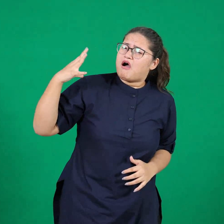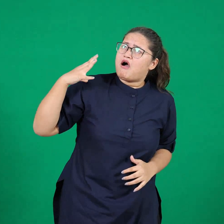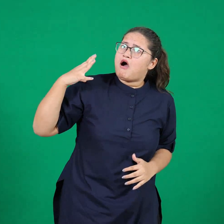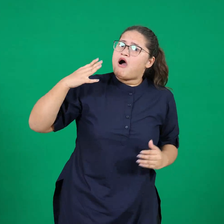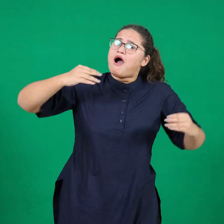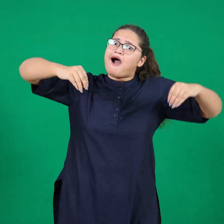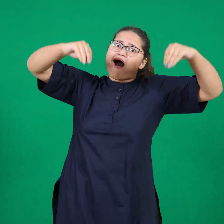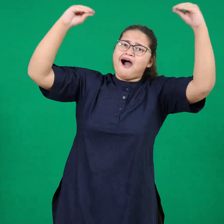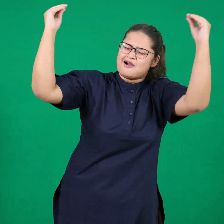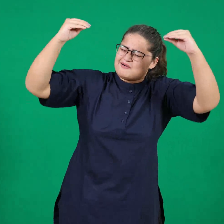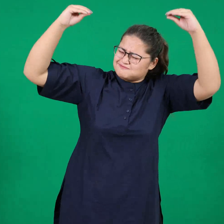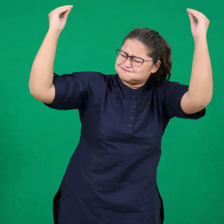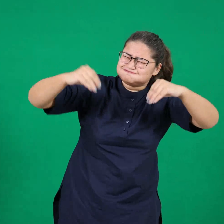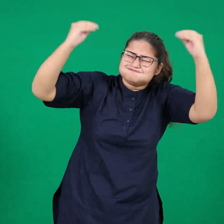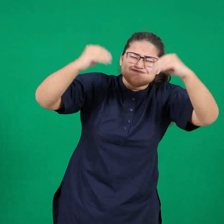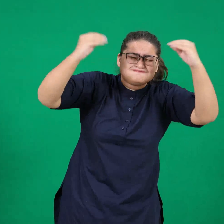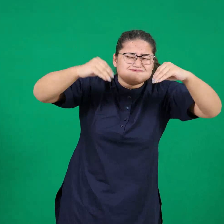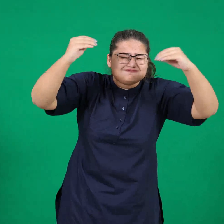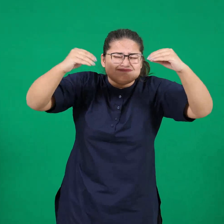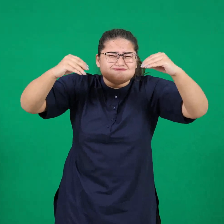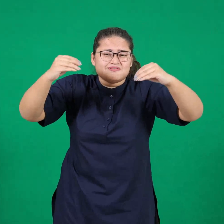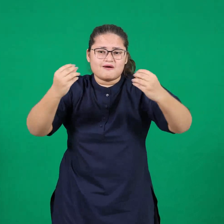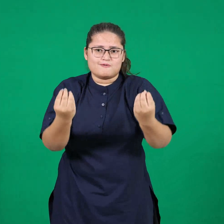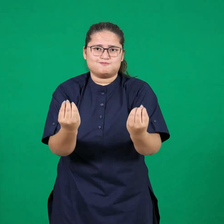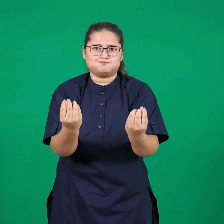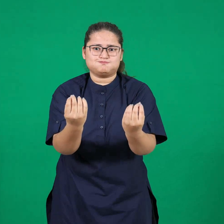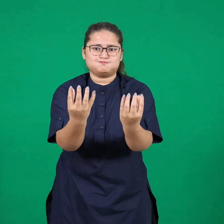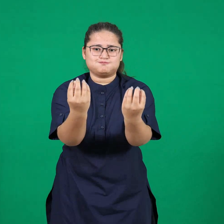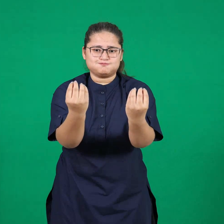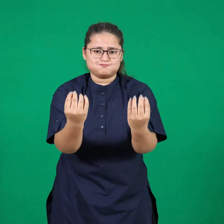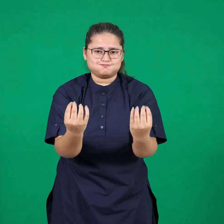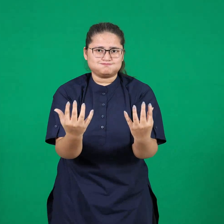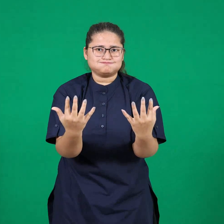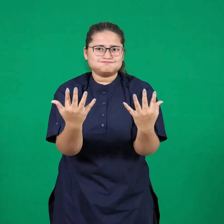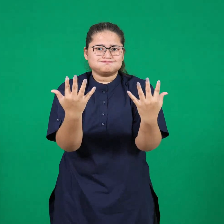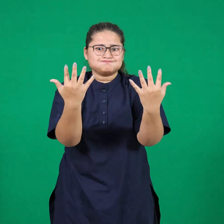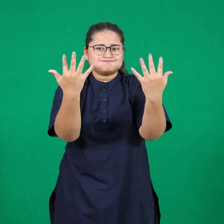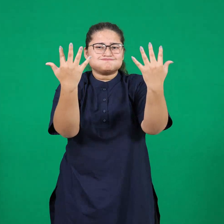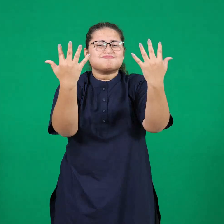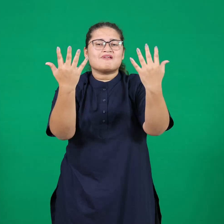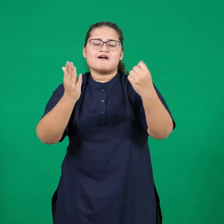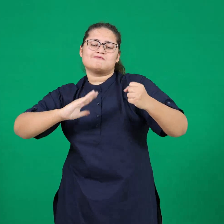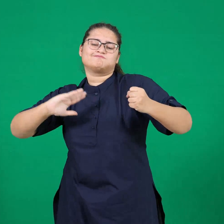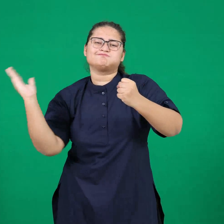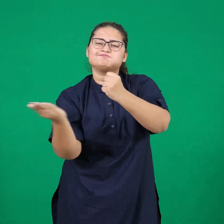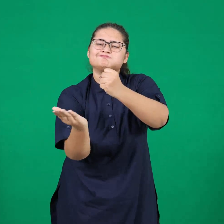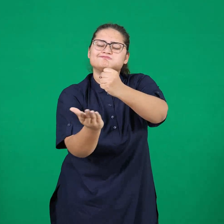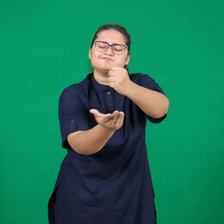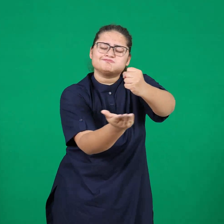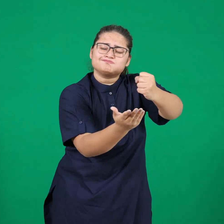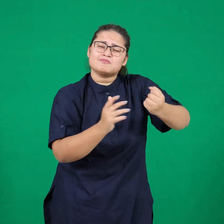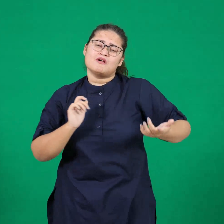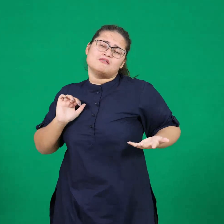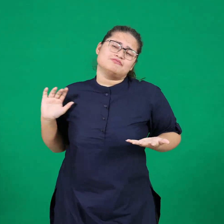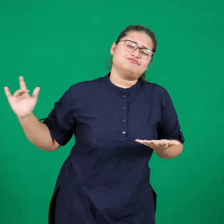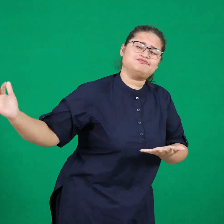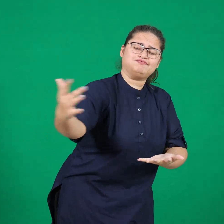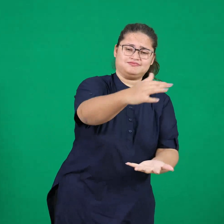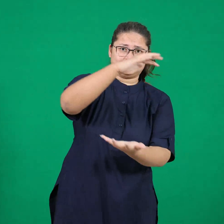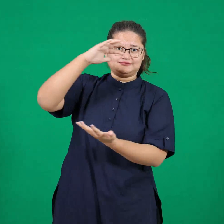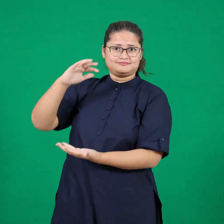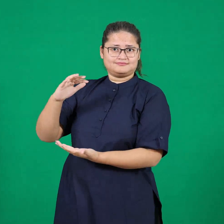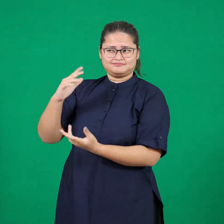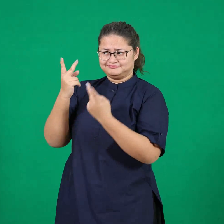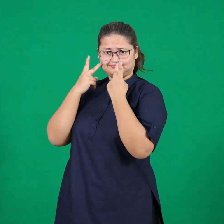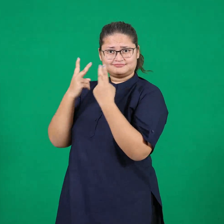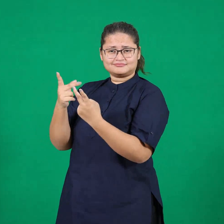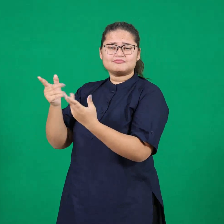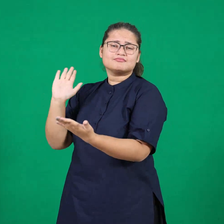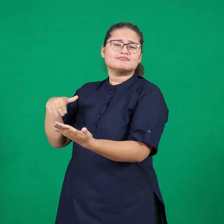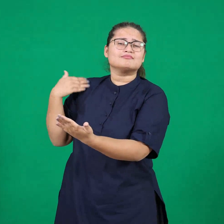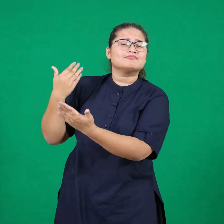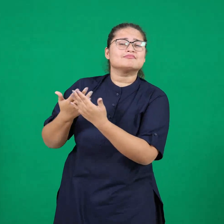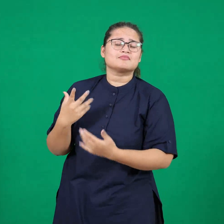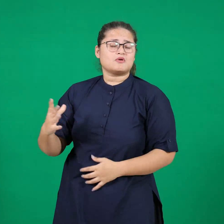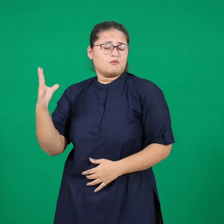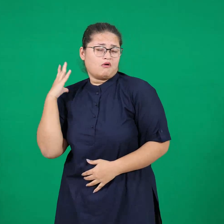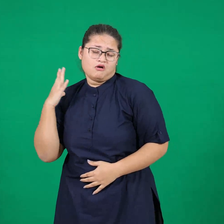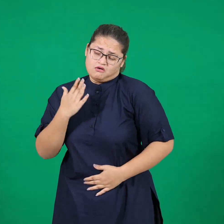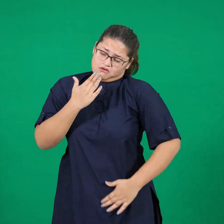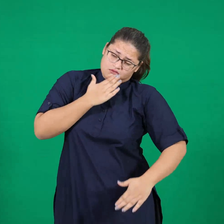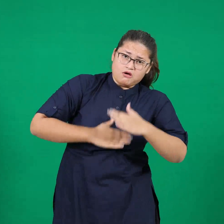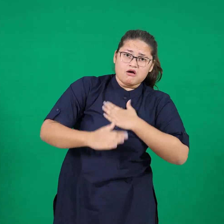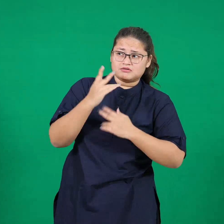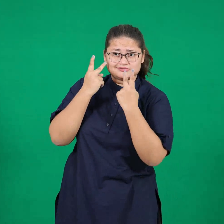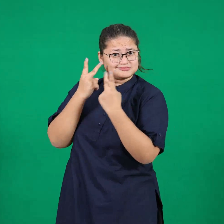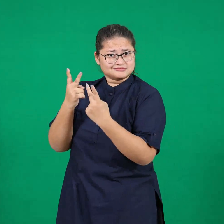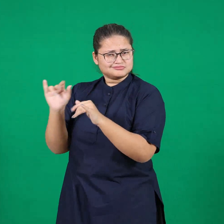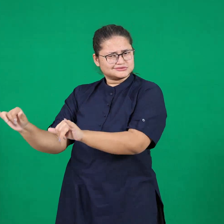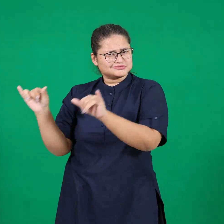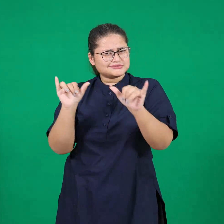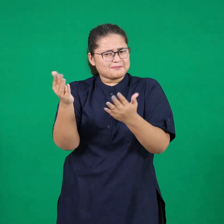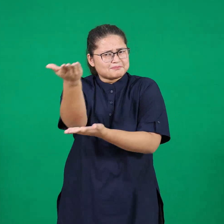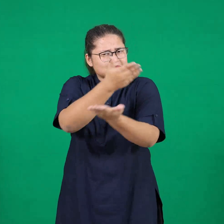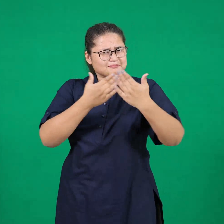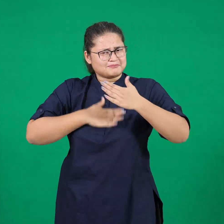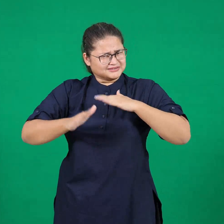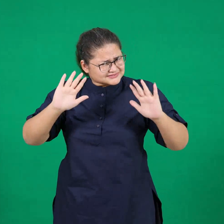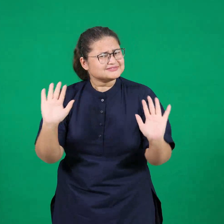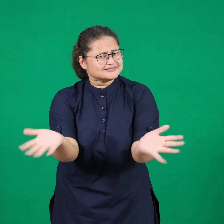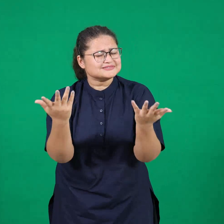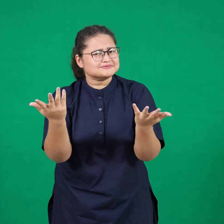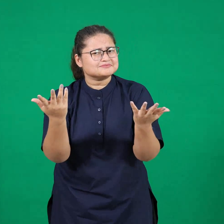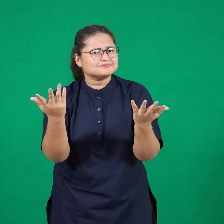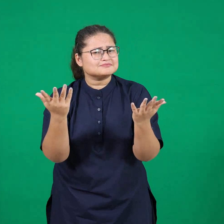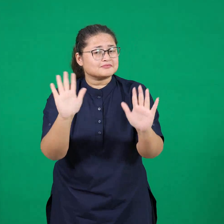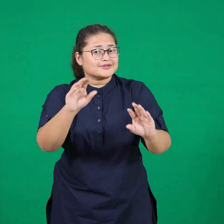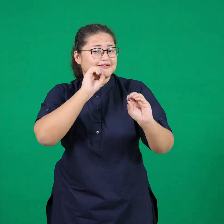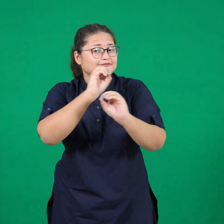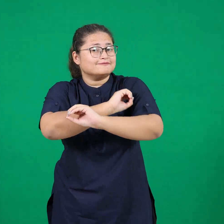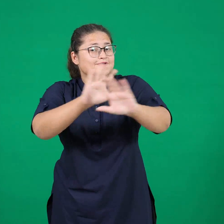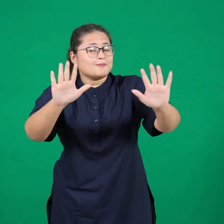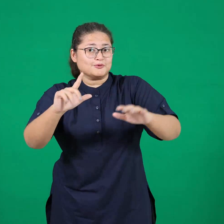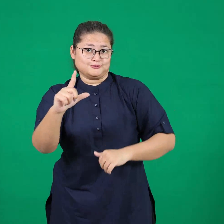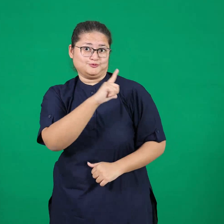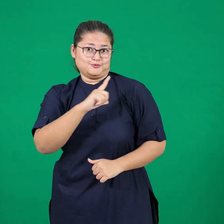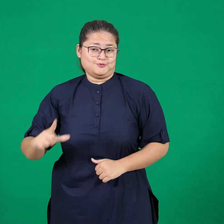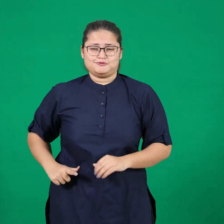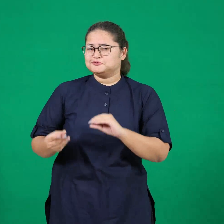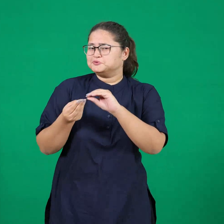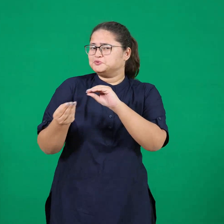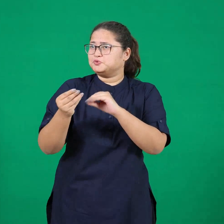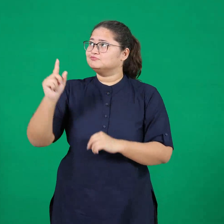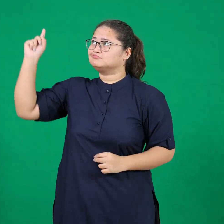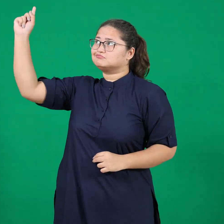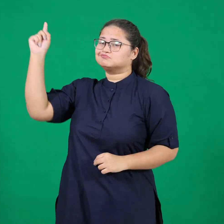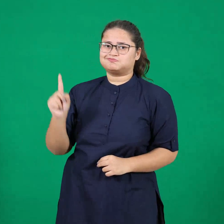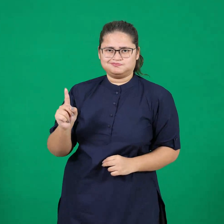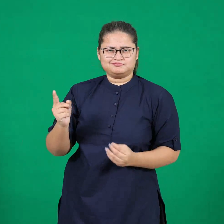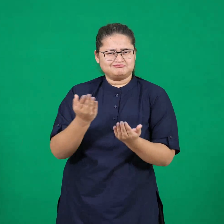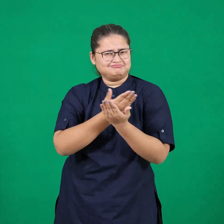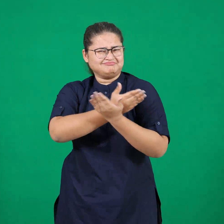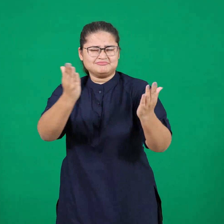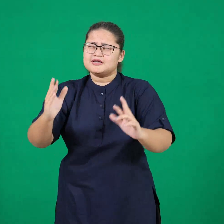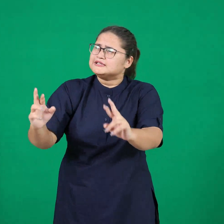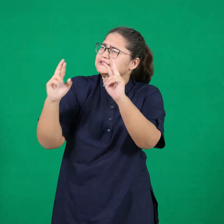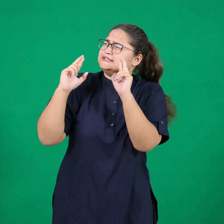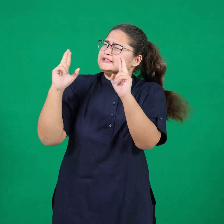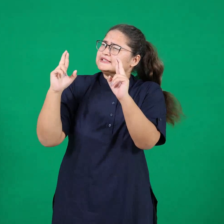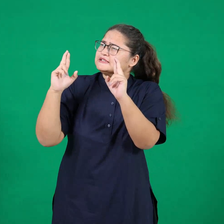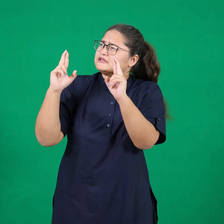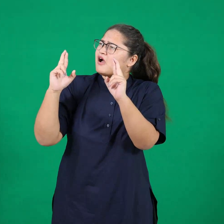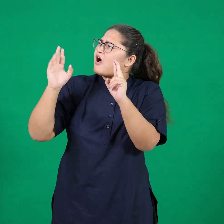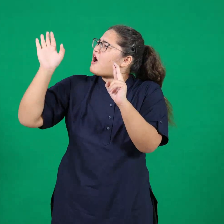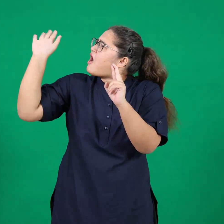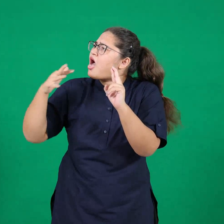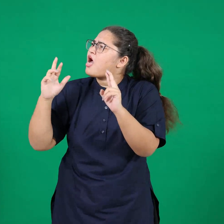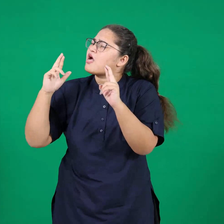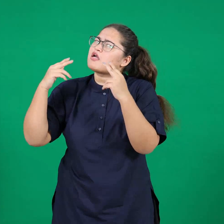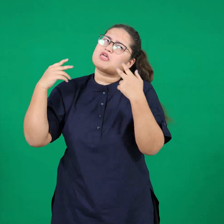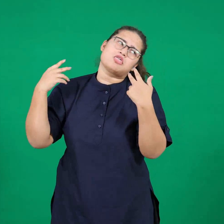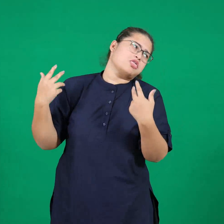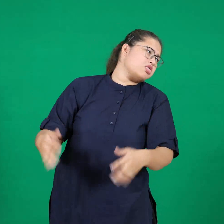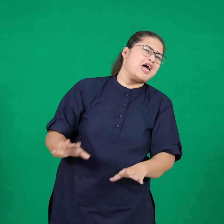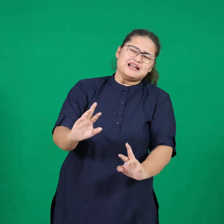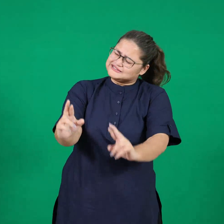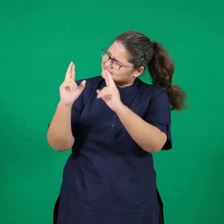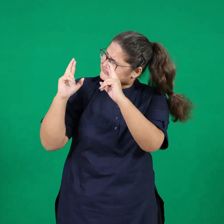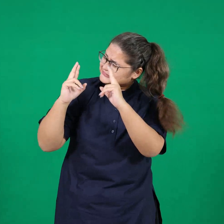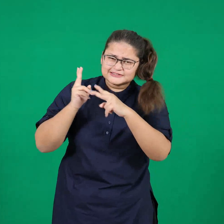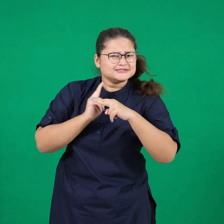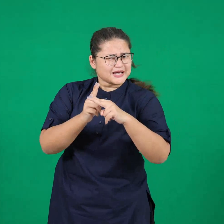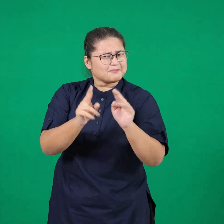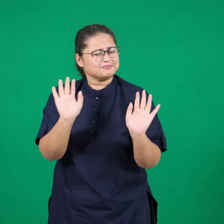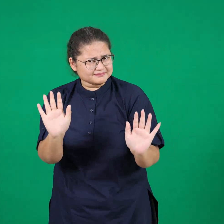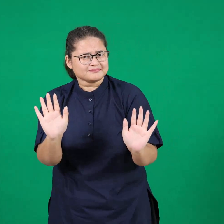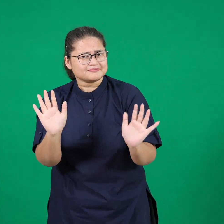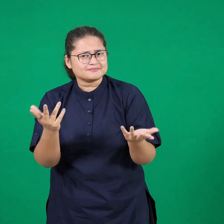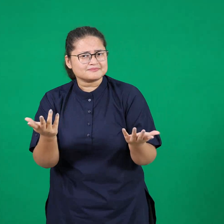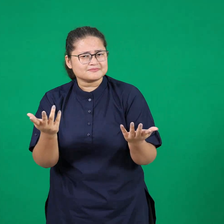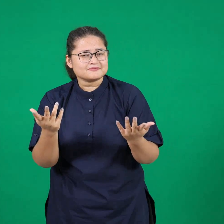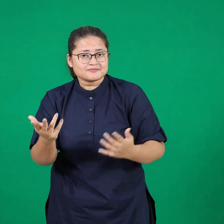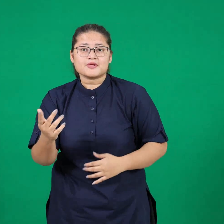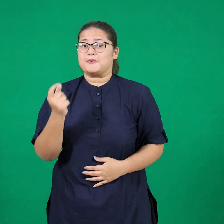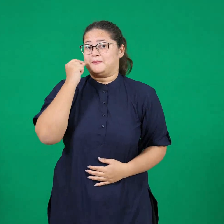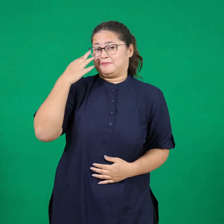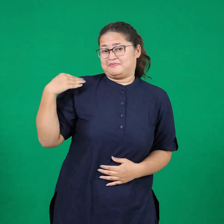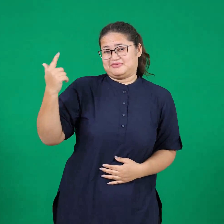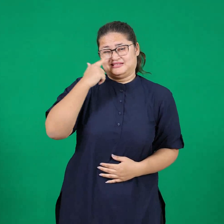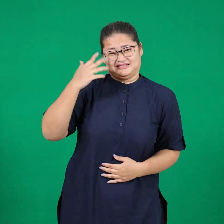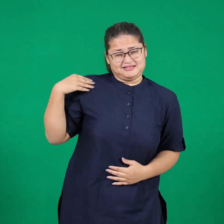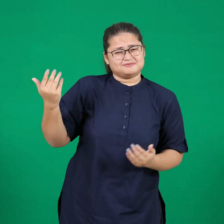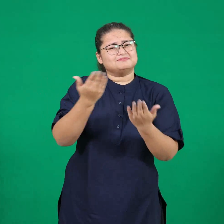You, too, be patient and strengthen your hearts, because the Lord ' s coming is near.